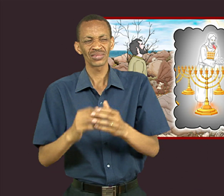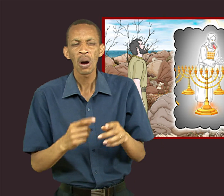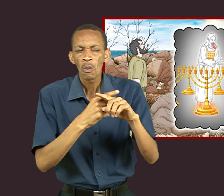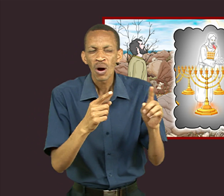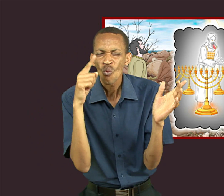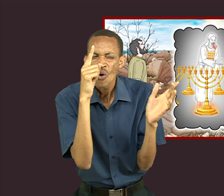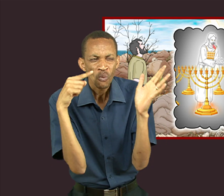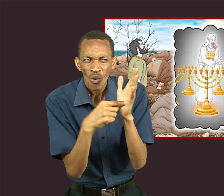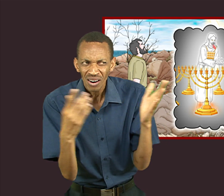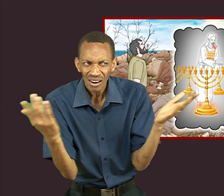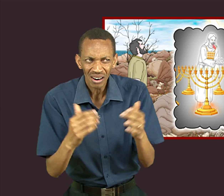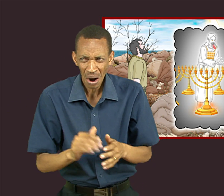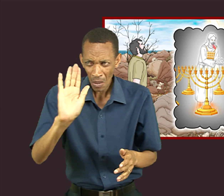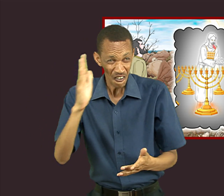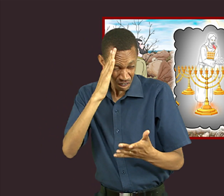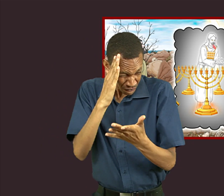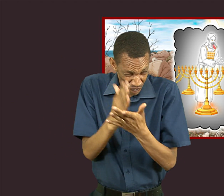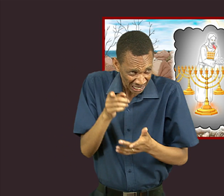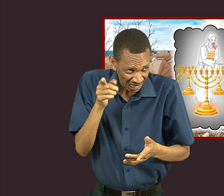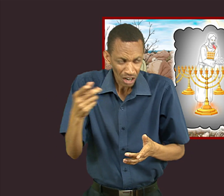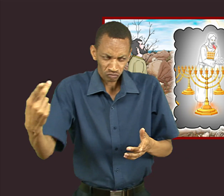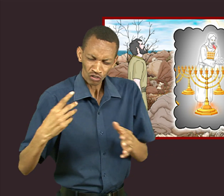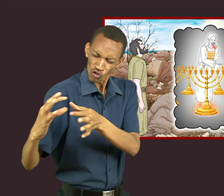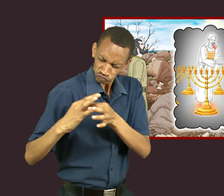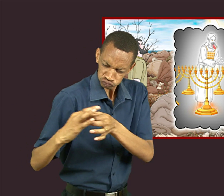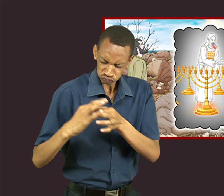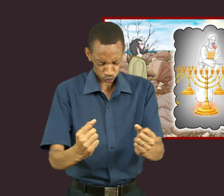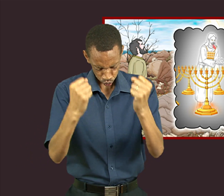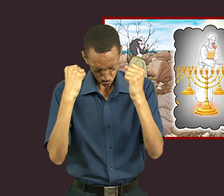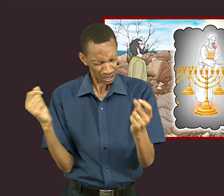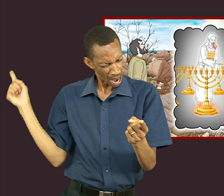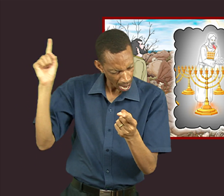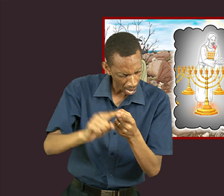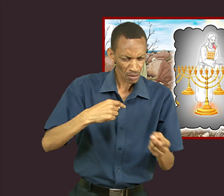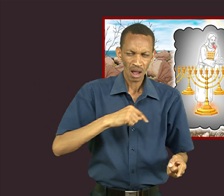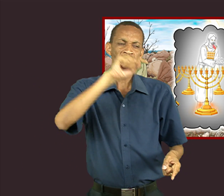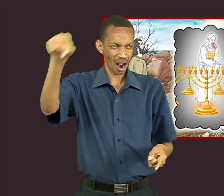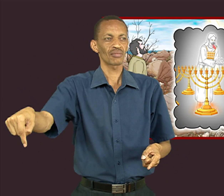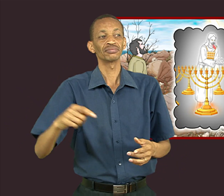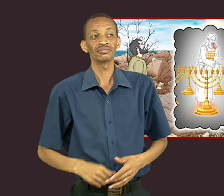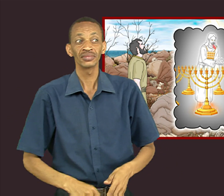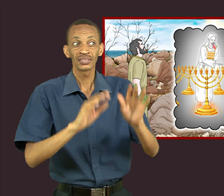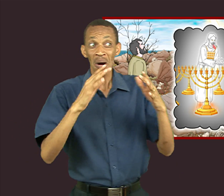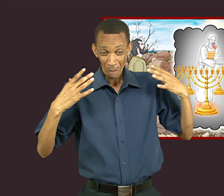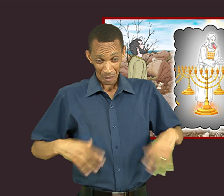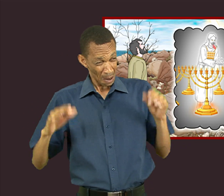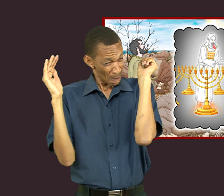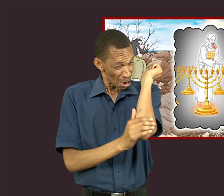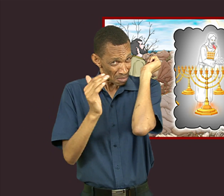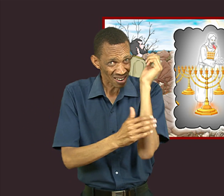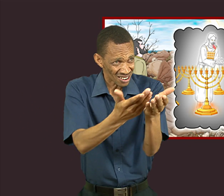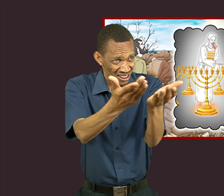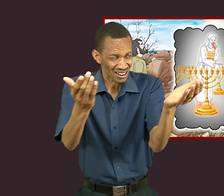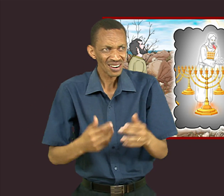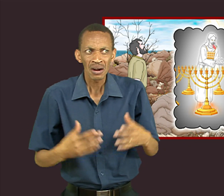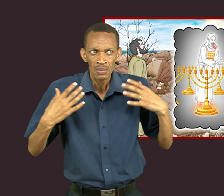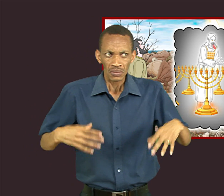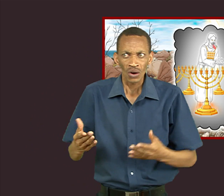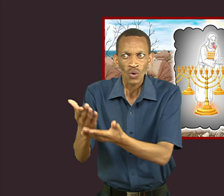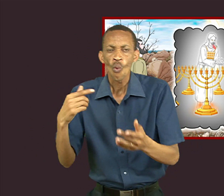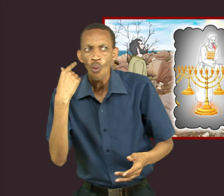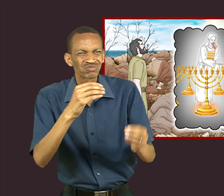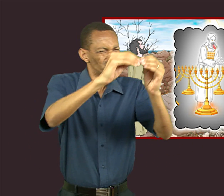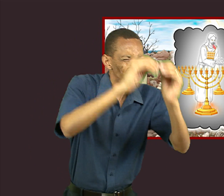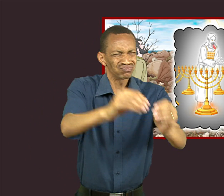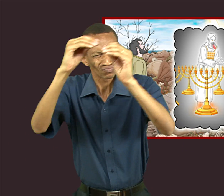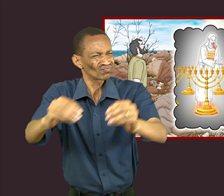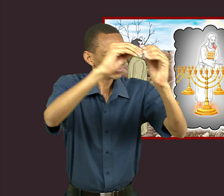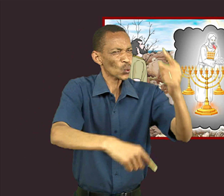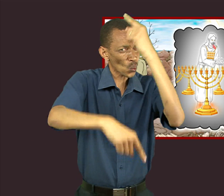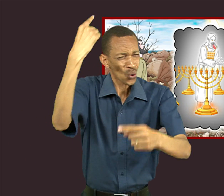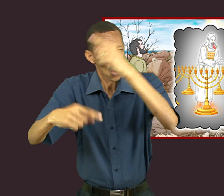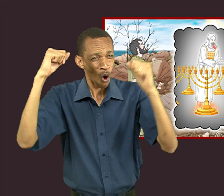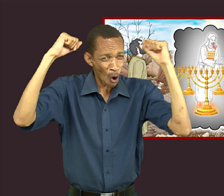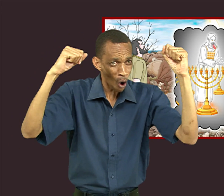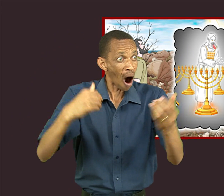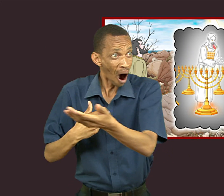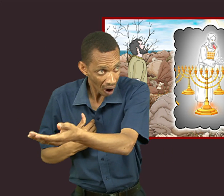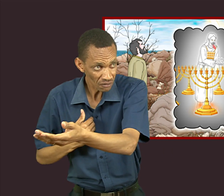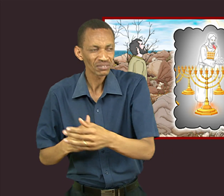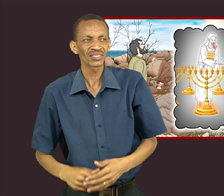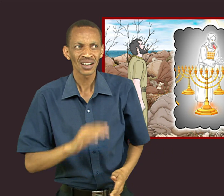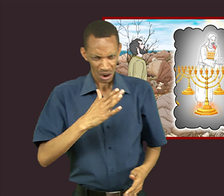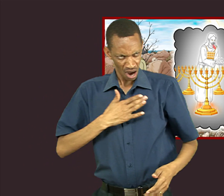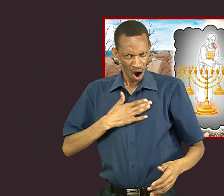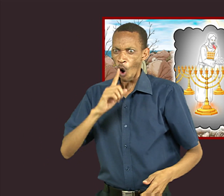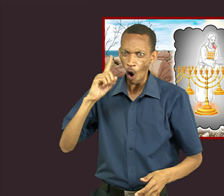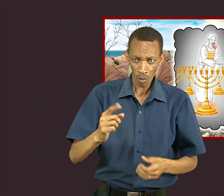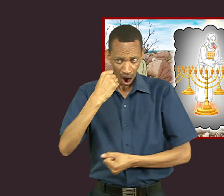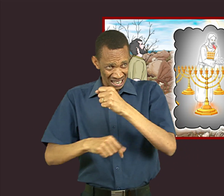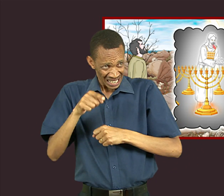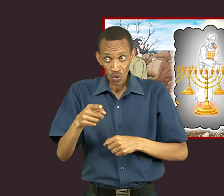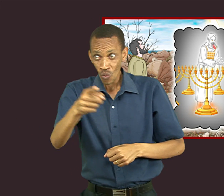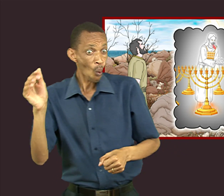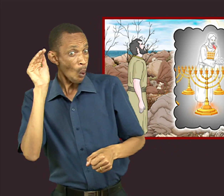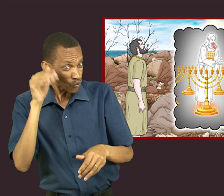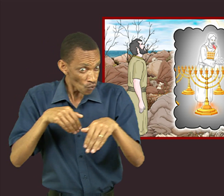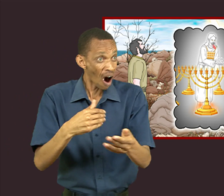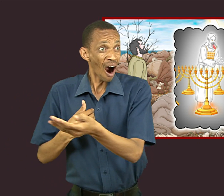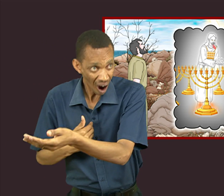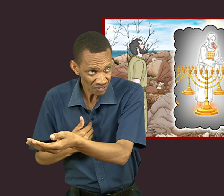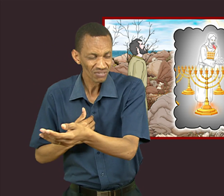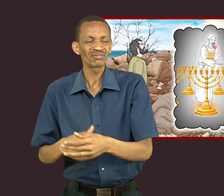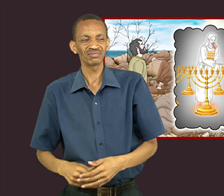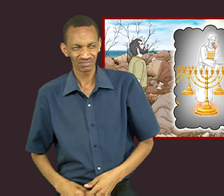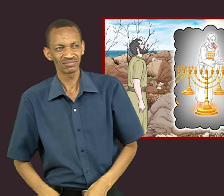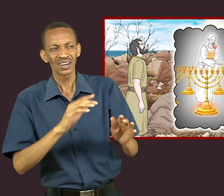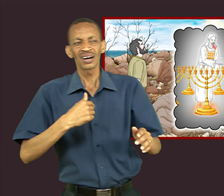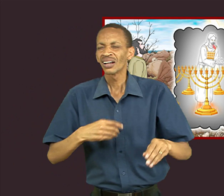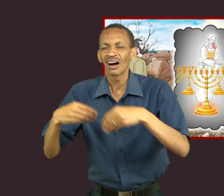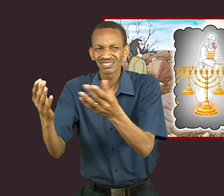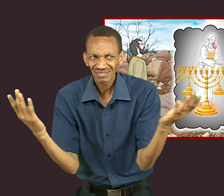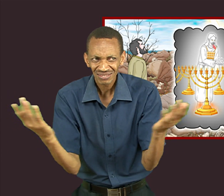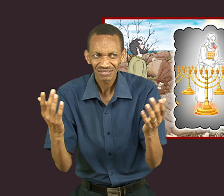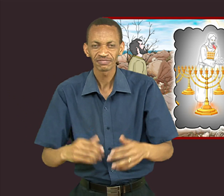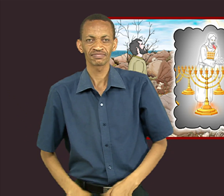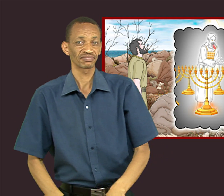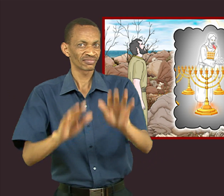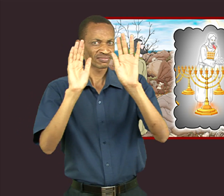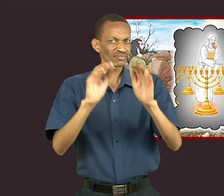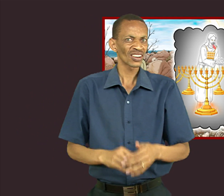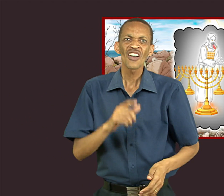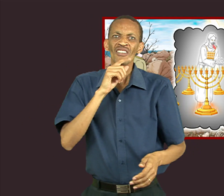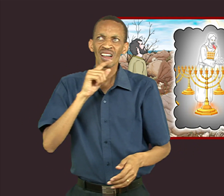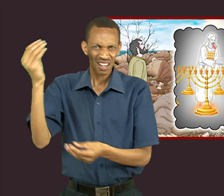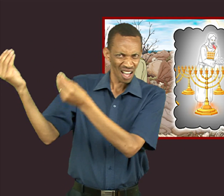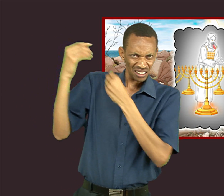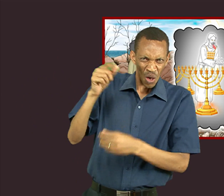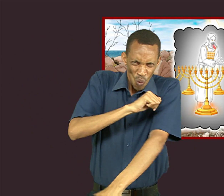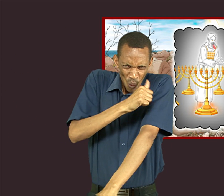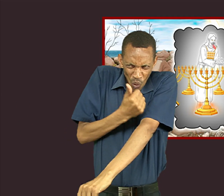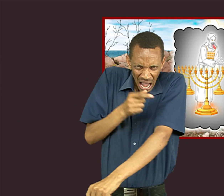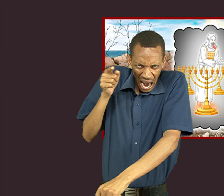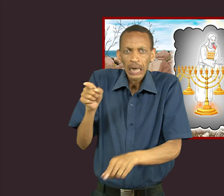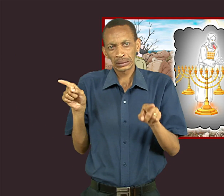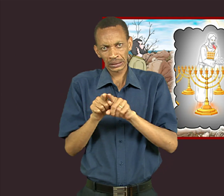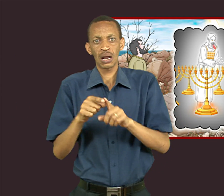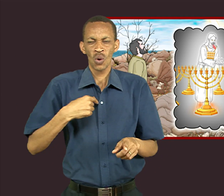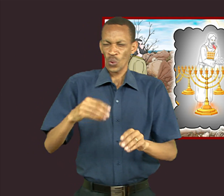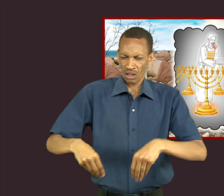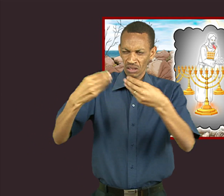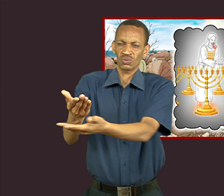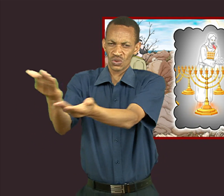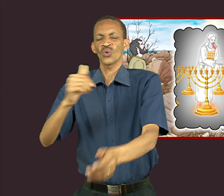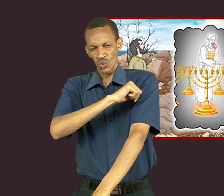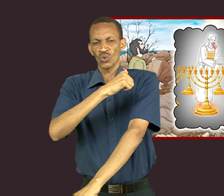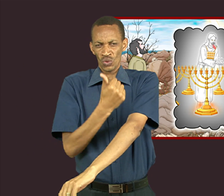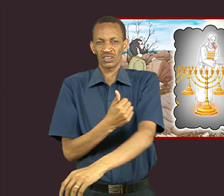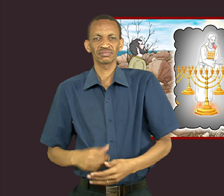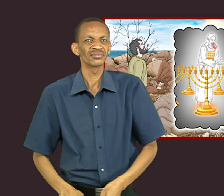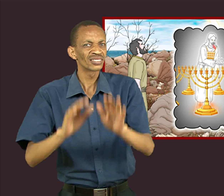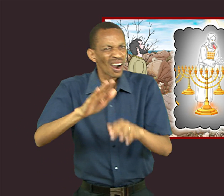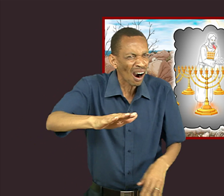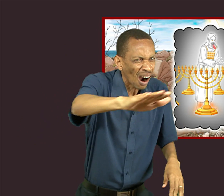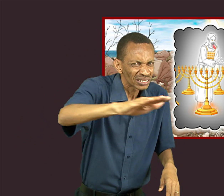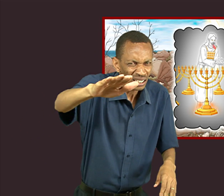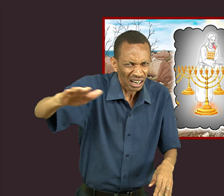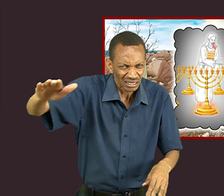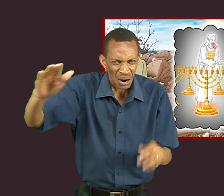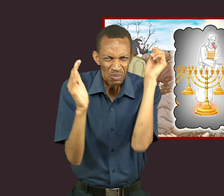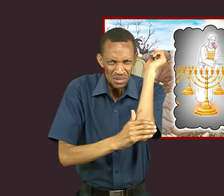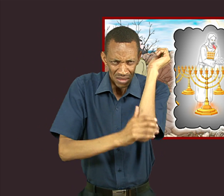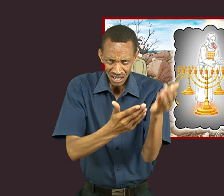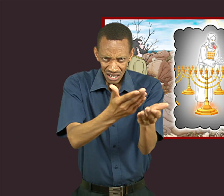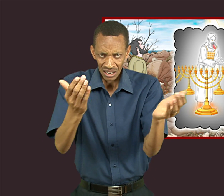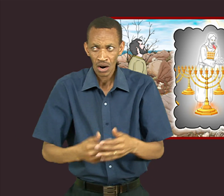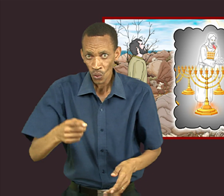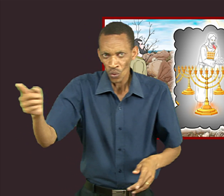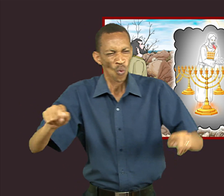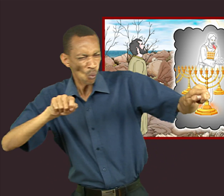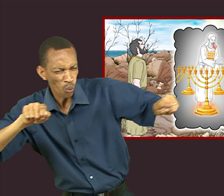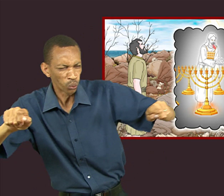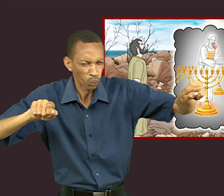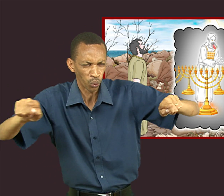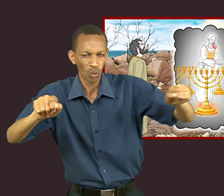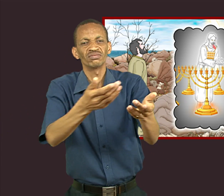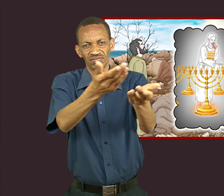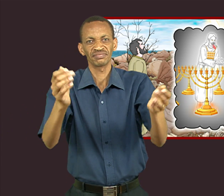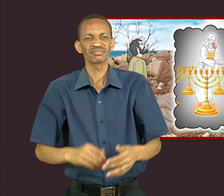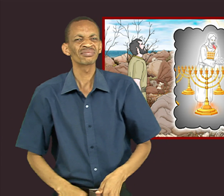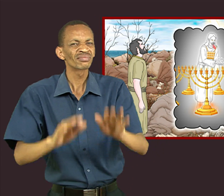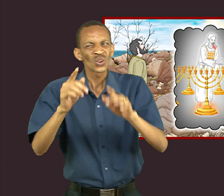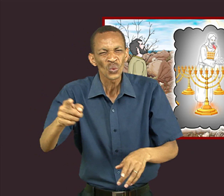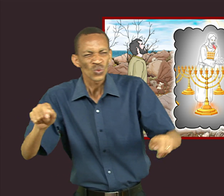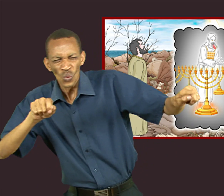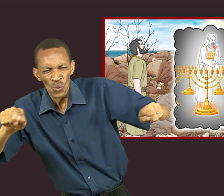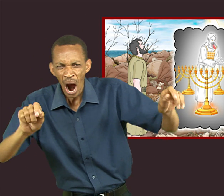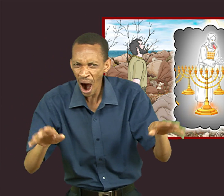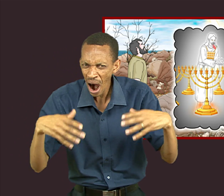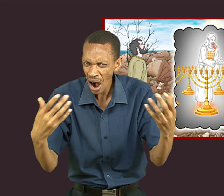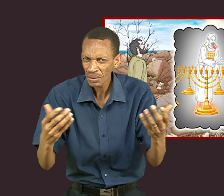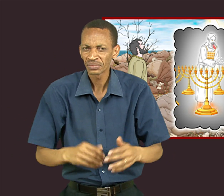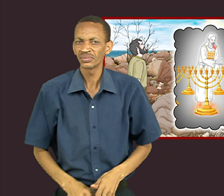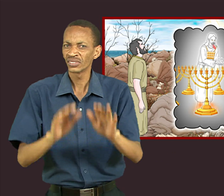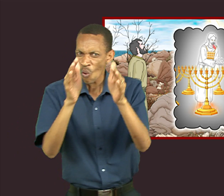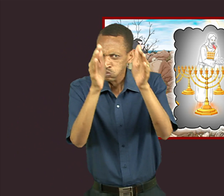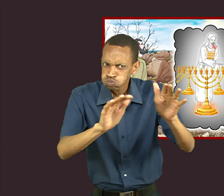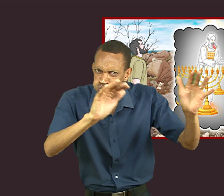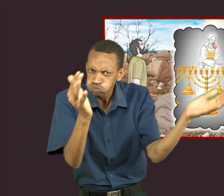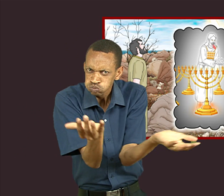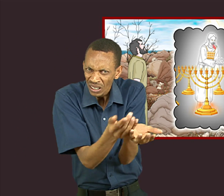Nevertheless, hold fast to what you have until I come. And to the one who overcomes and continues in My work until the end, I will give authority over the nations.